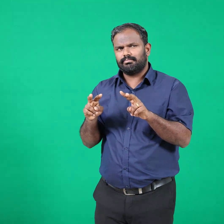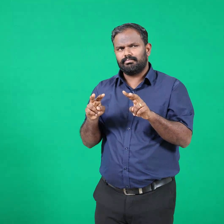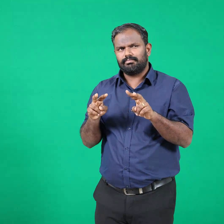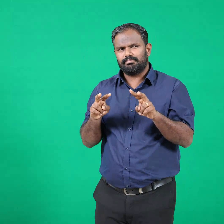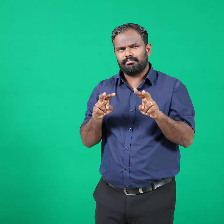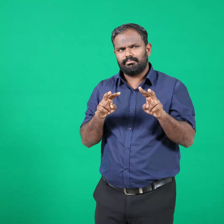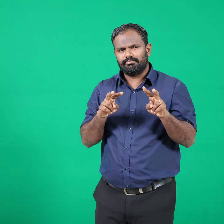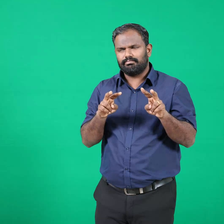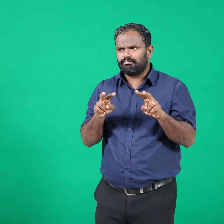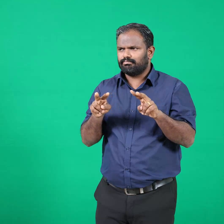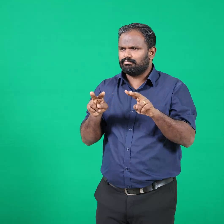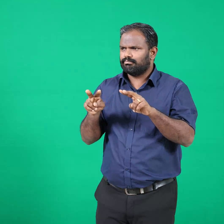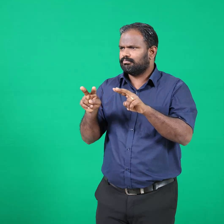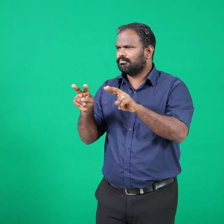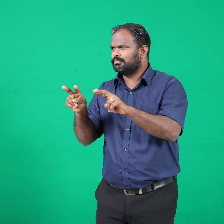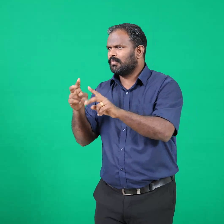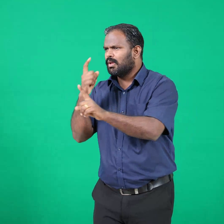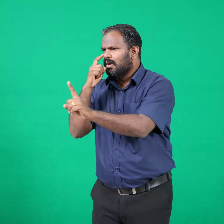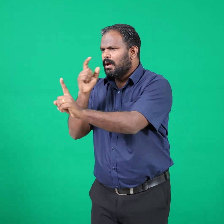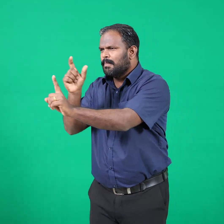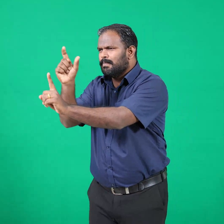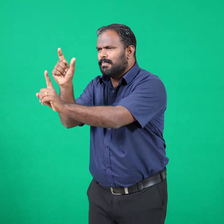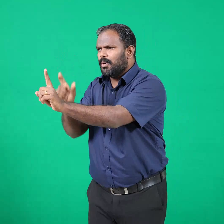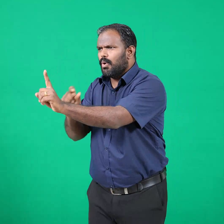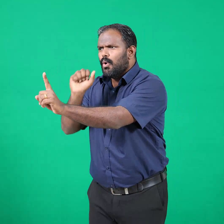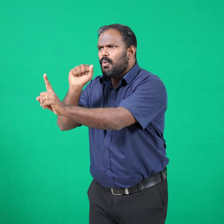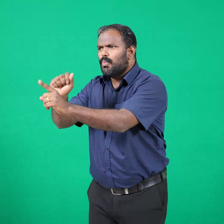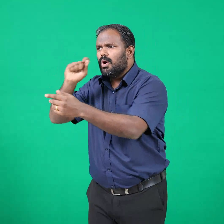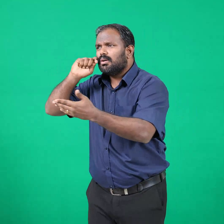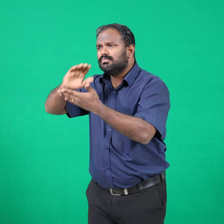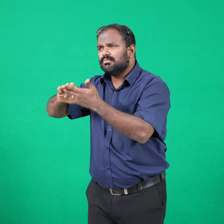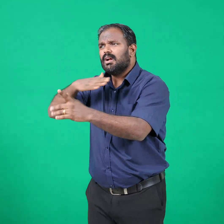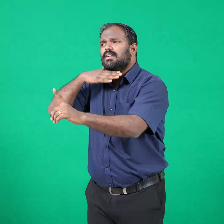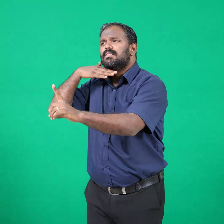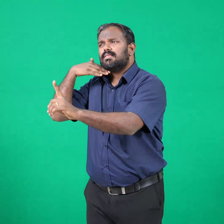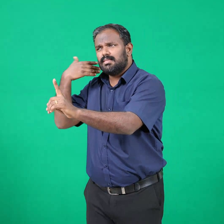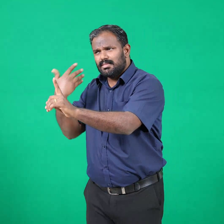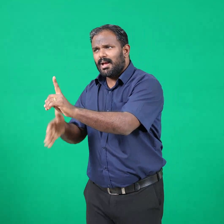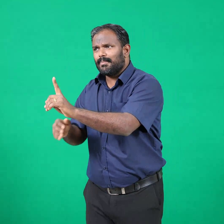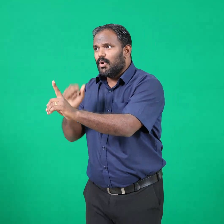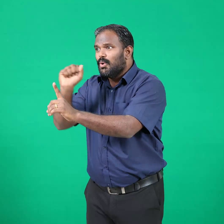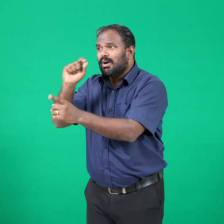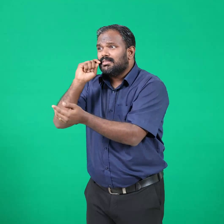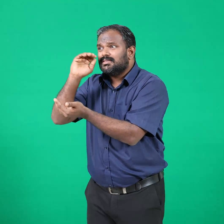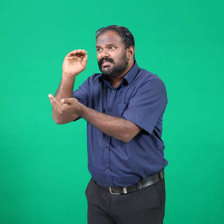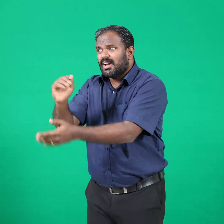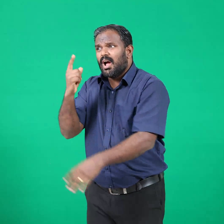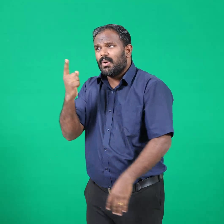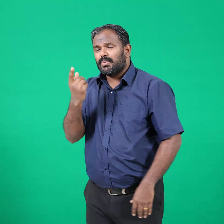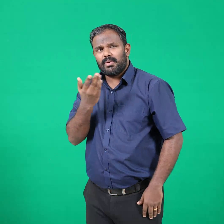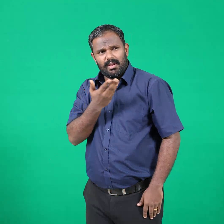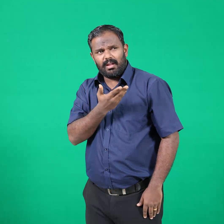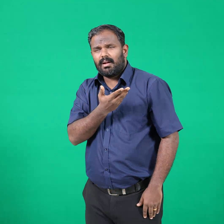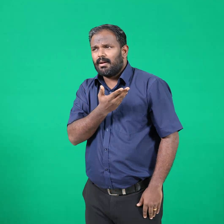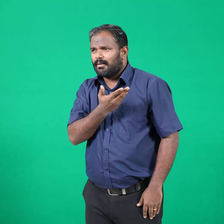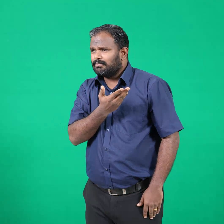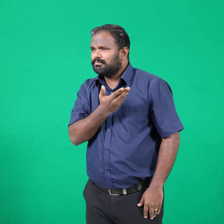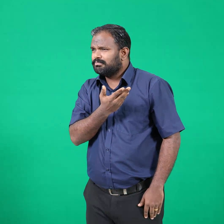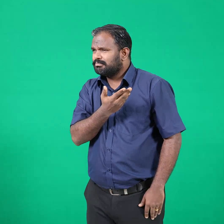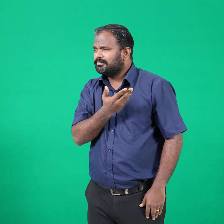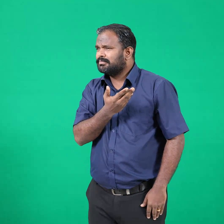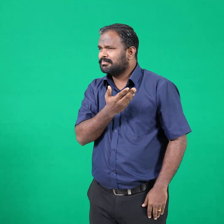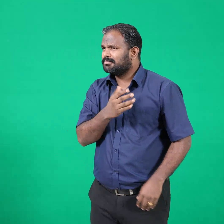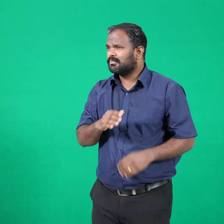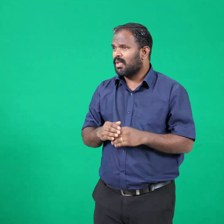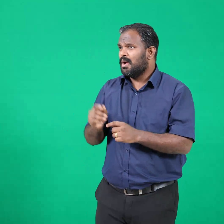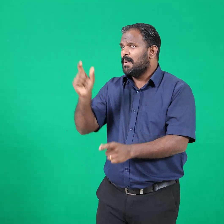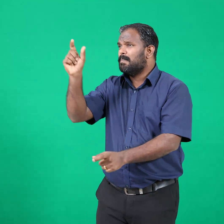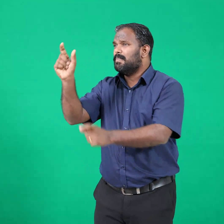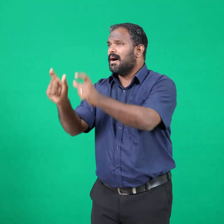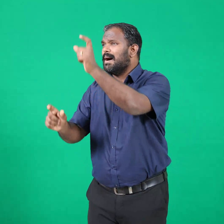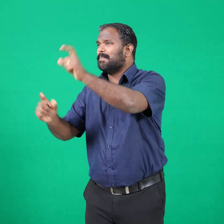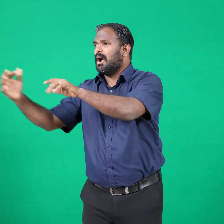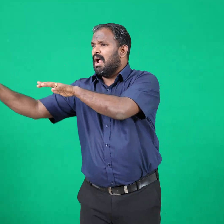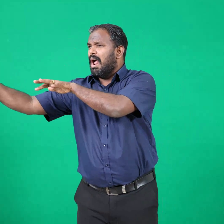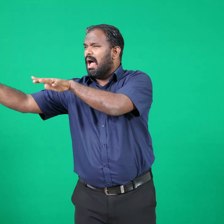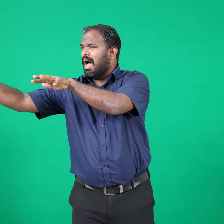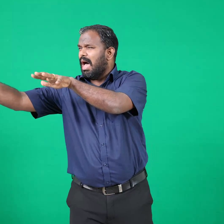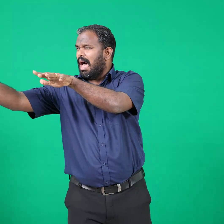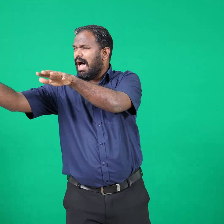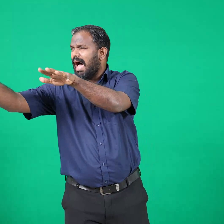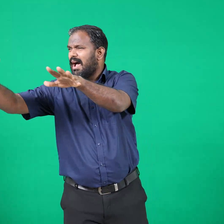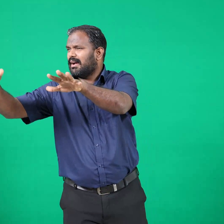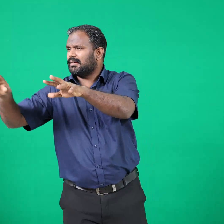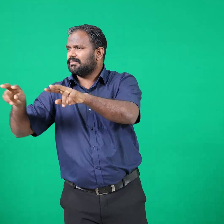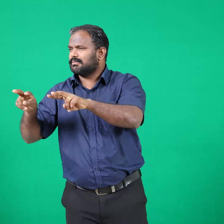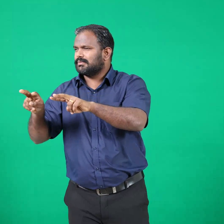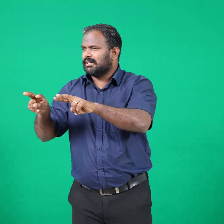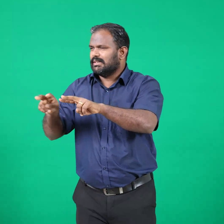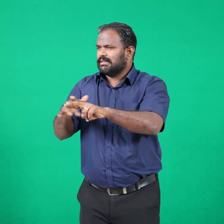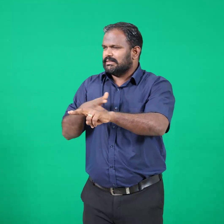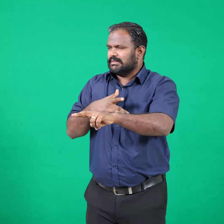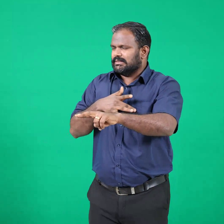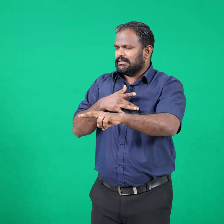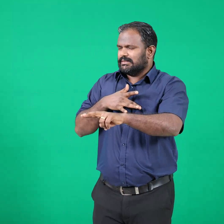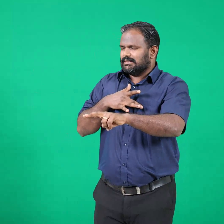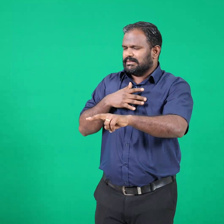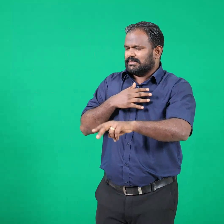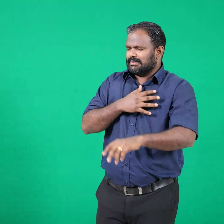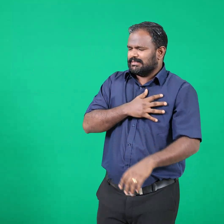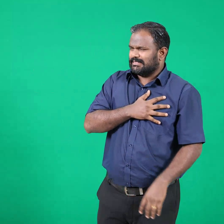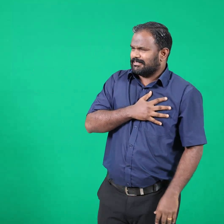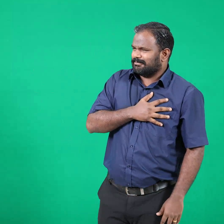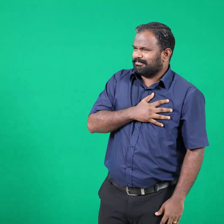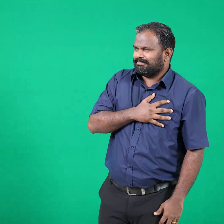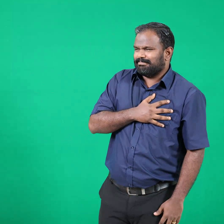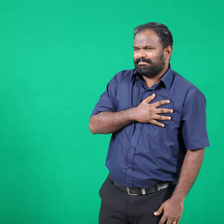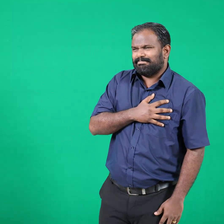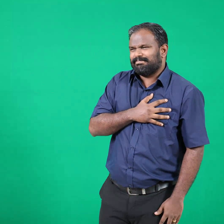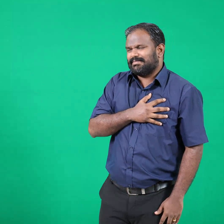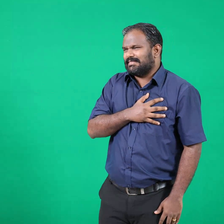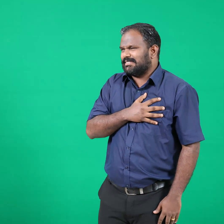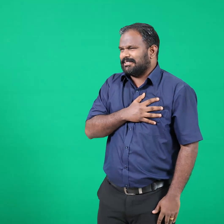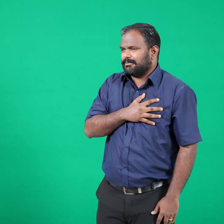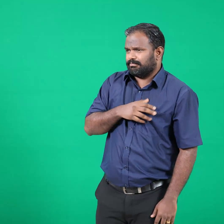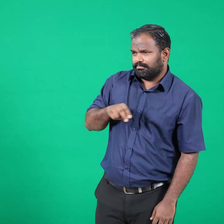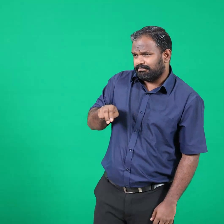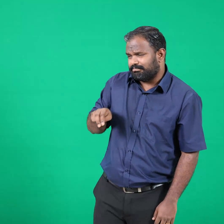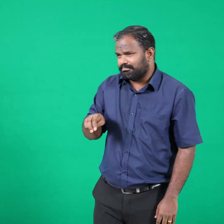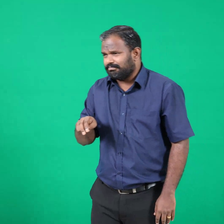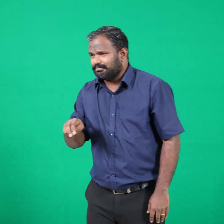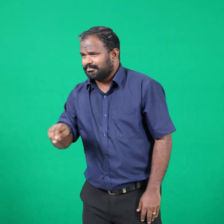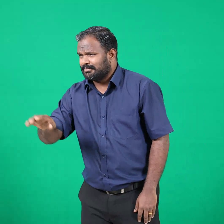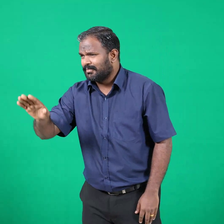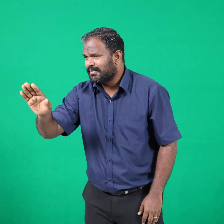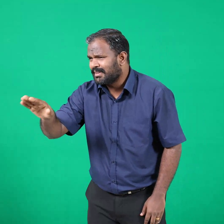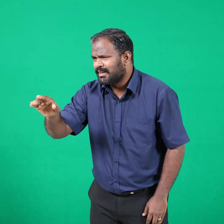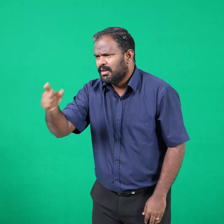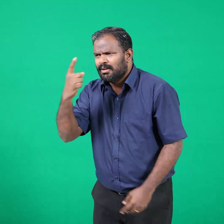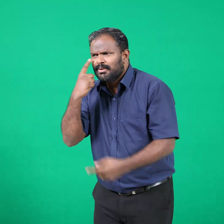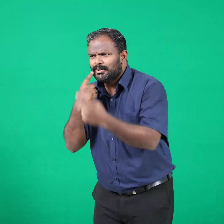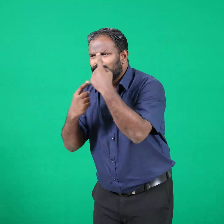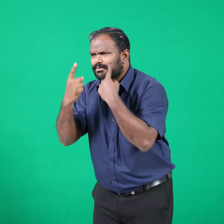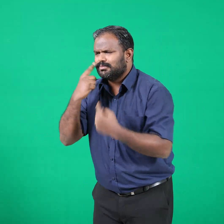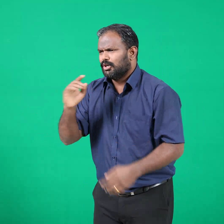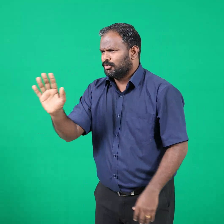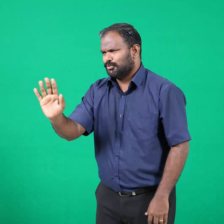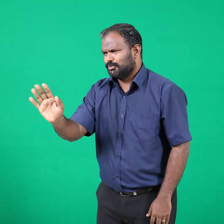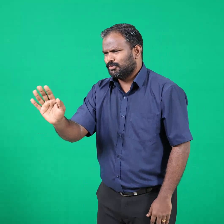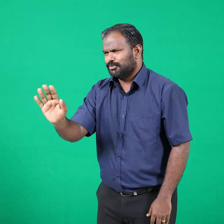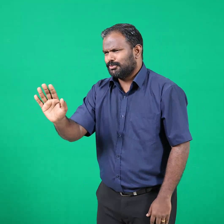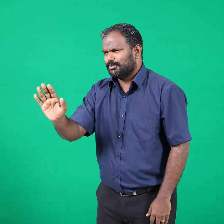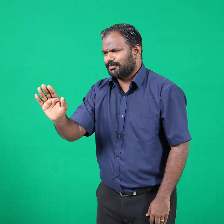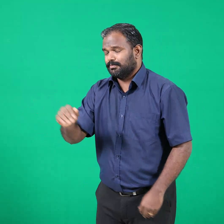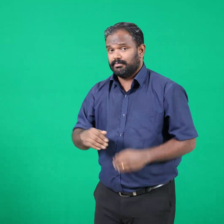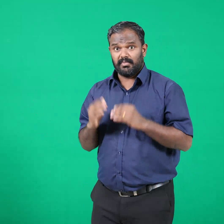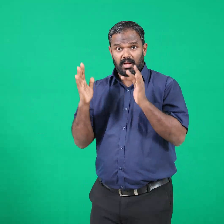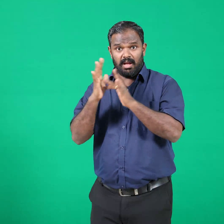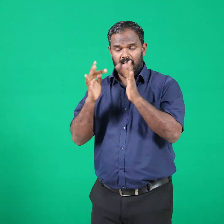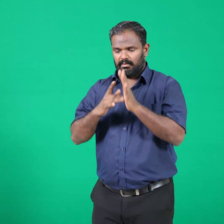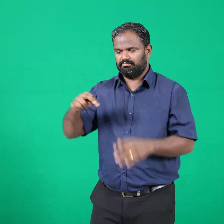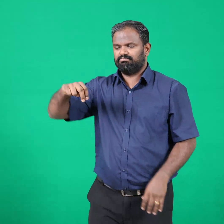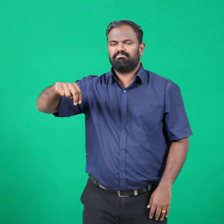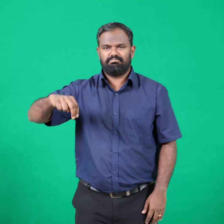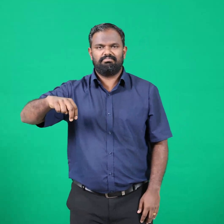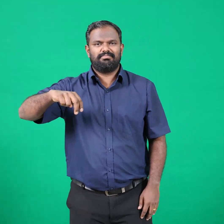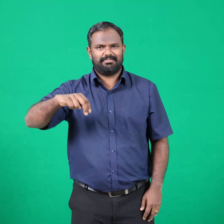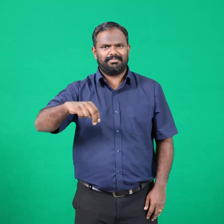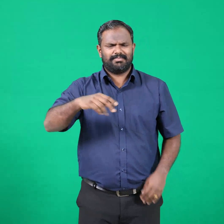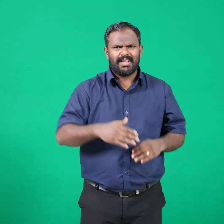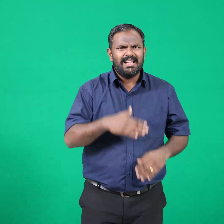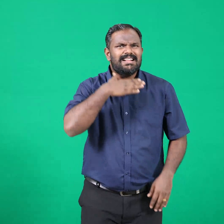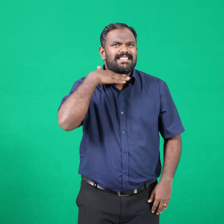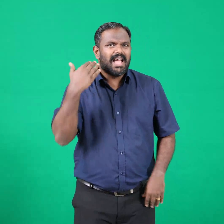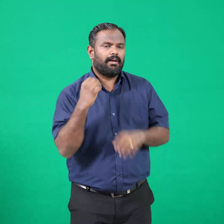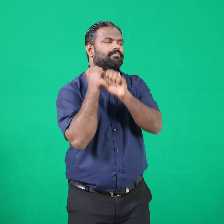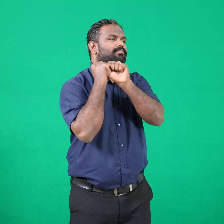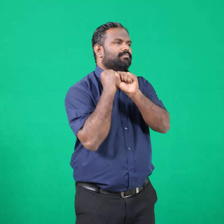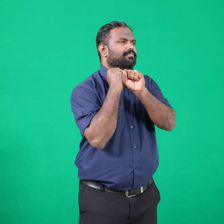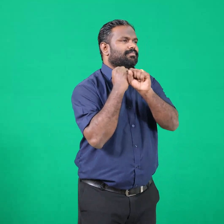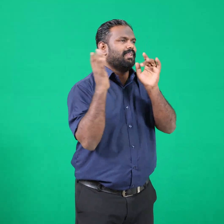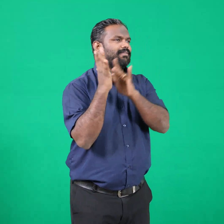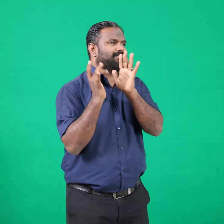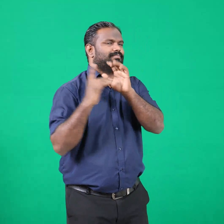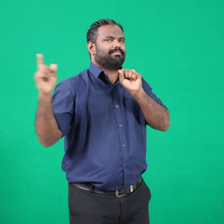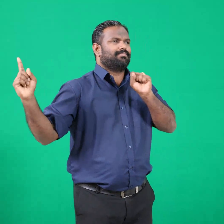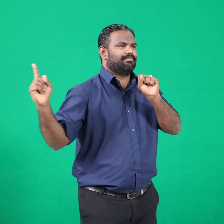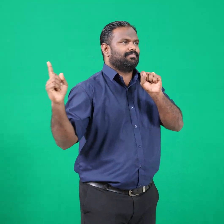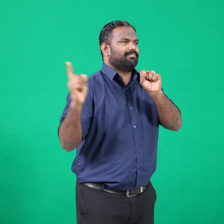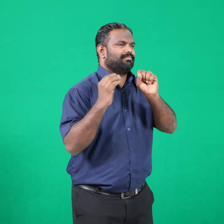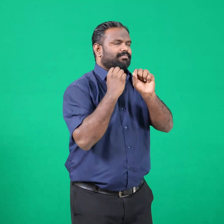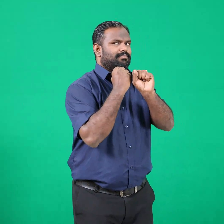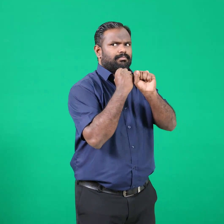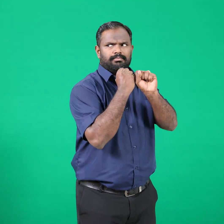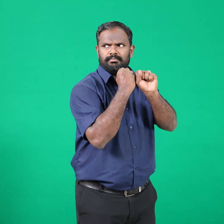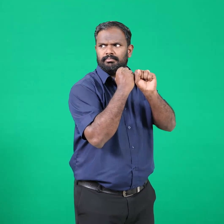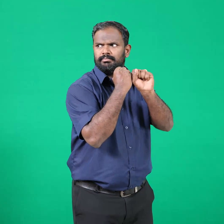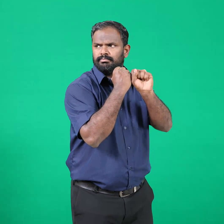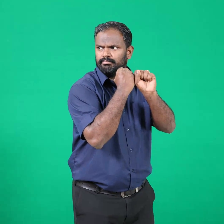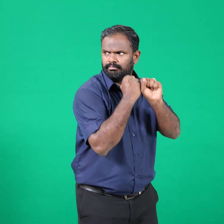And a large crowd from the town was with her. When the Lord saw her, He had compassion on her and said, "Do not weep."